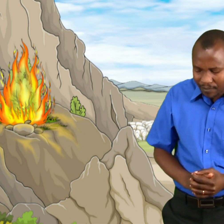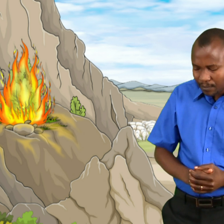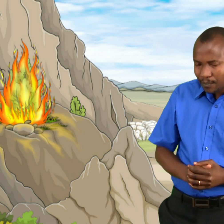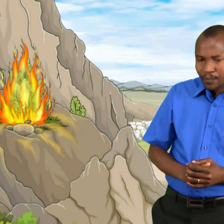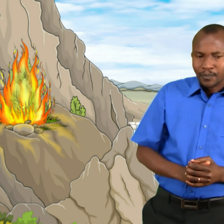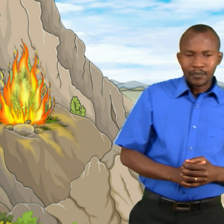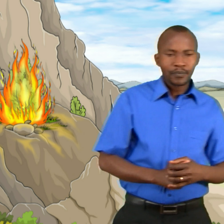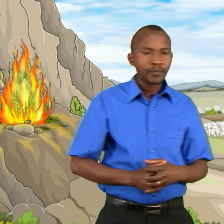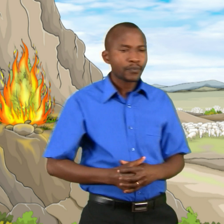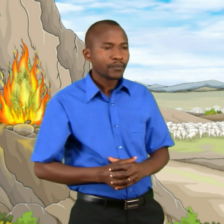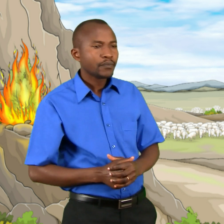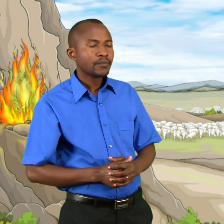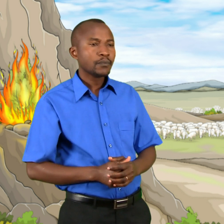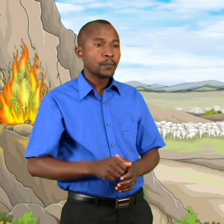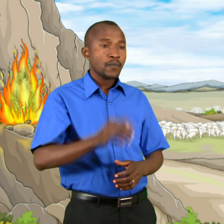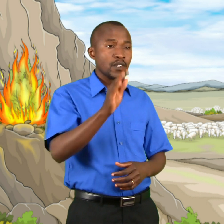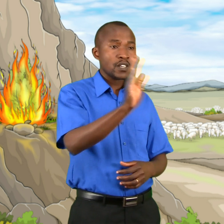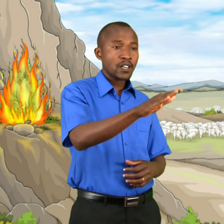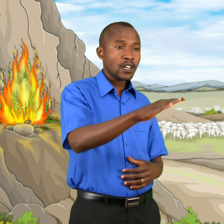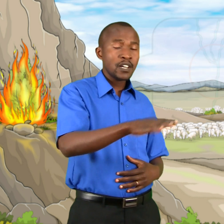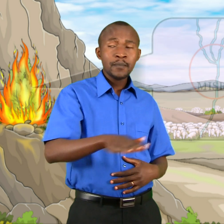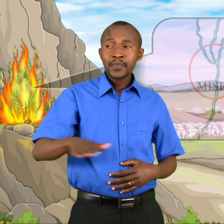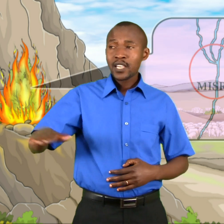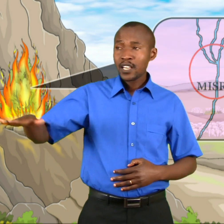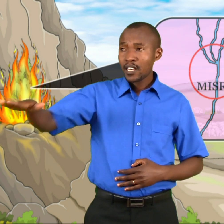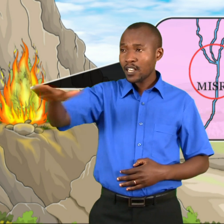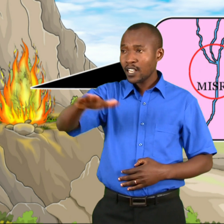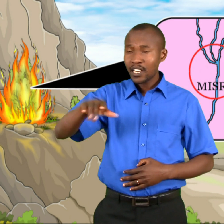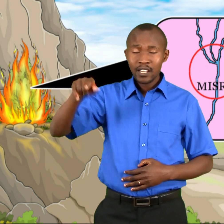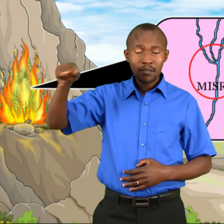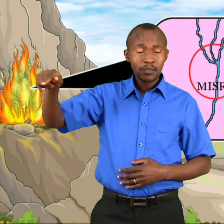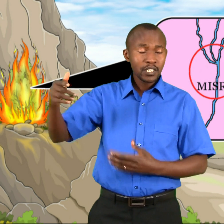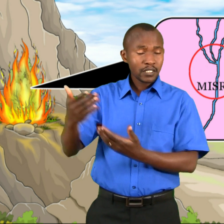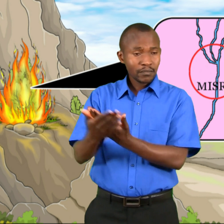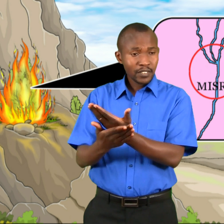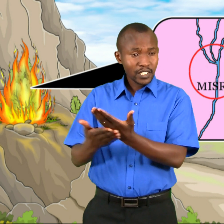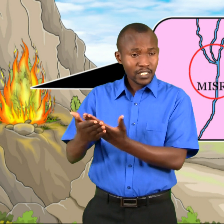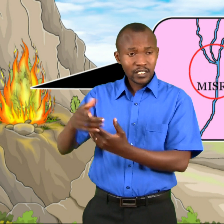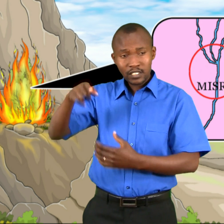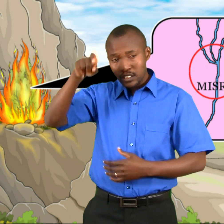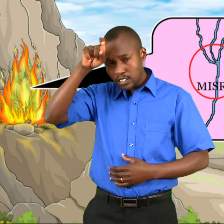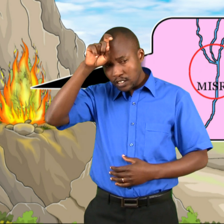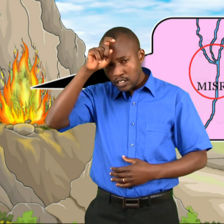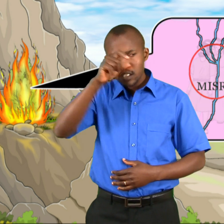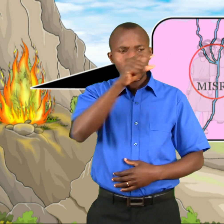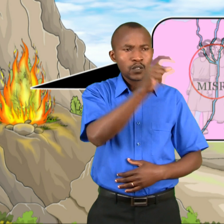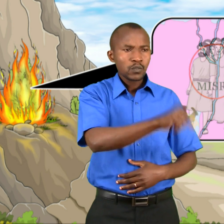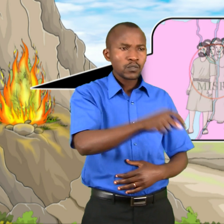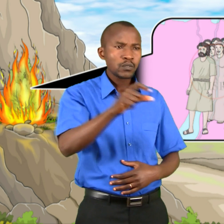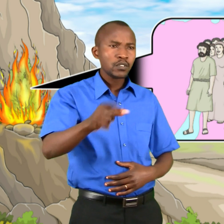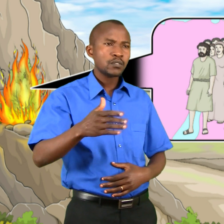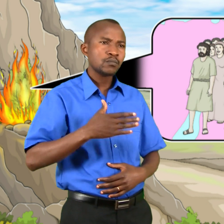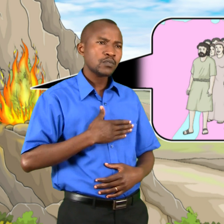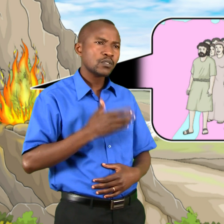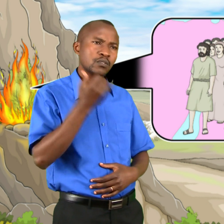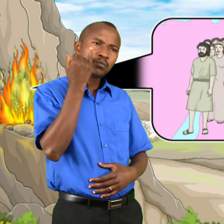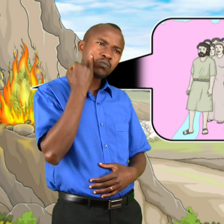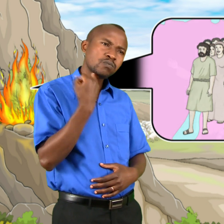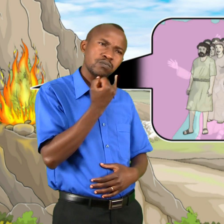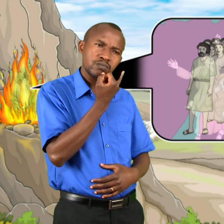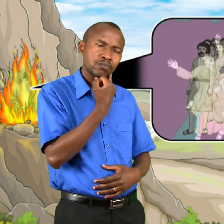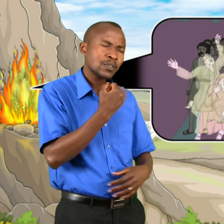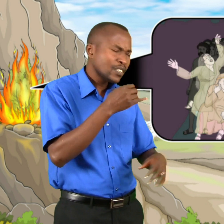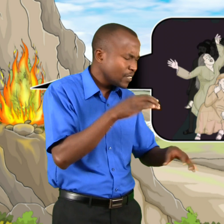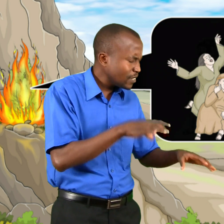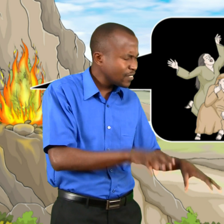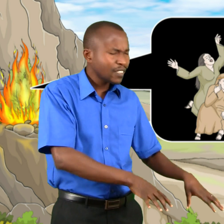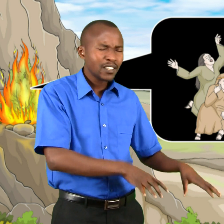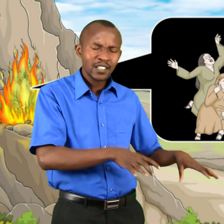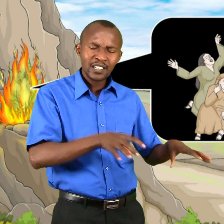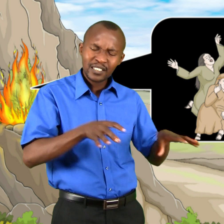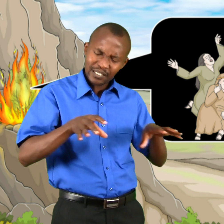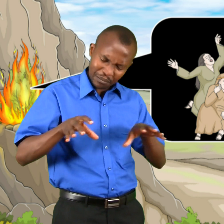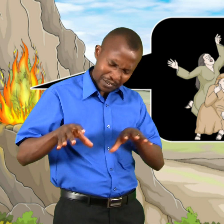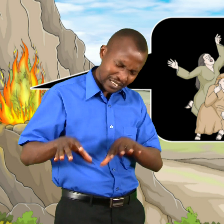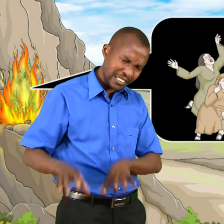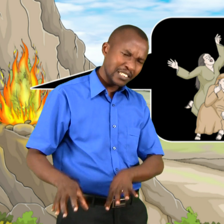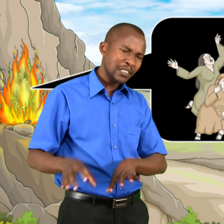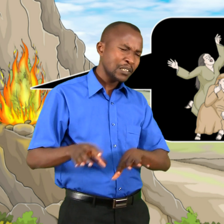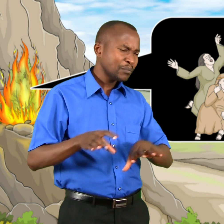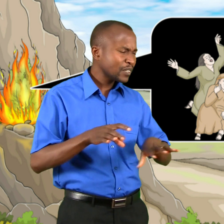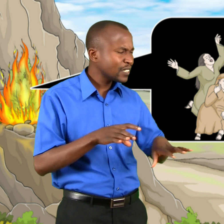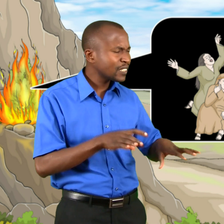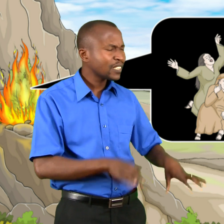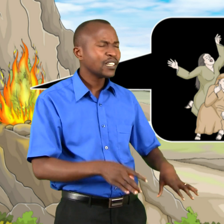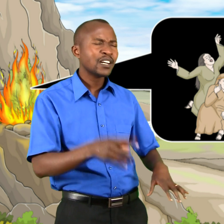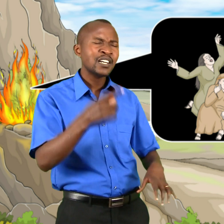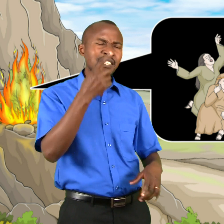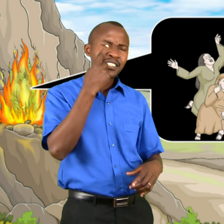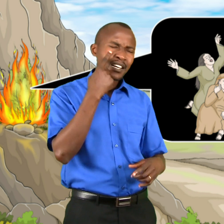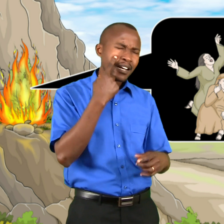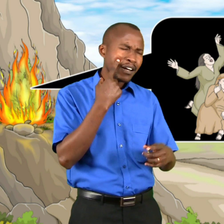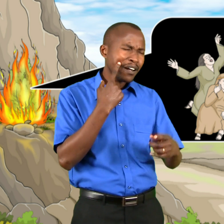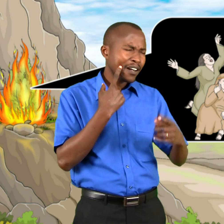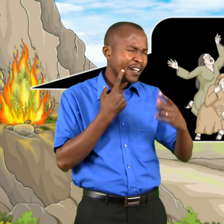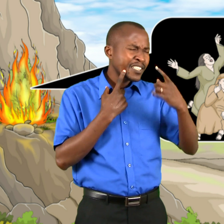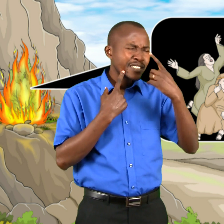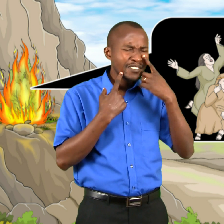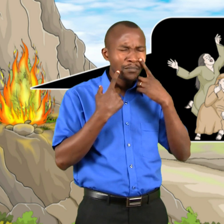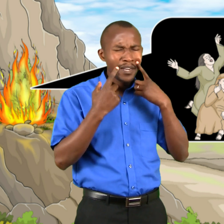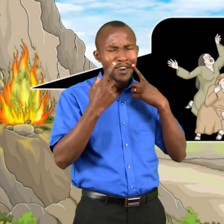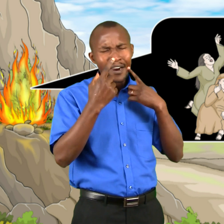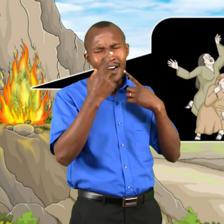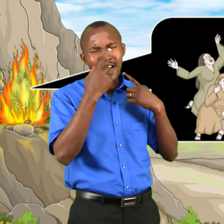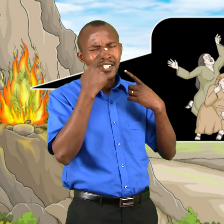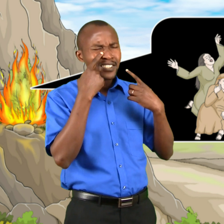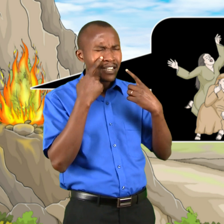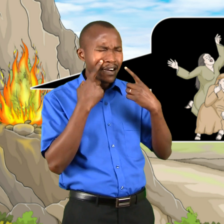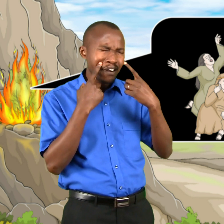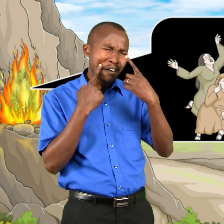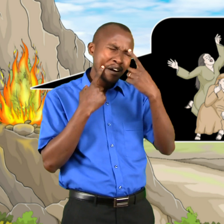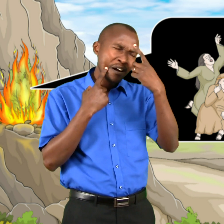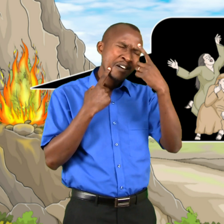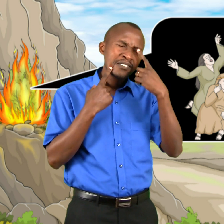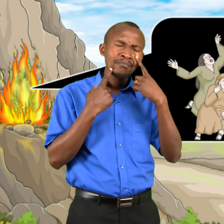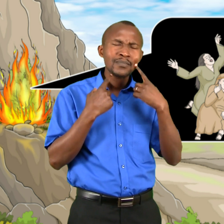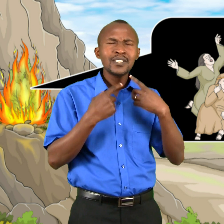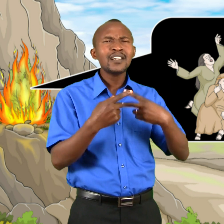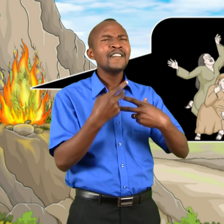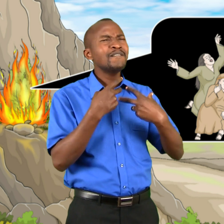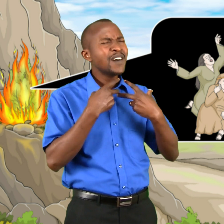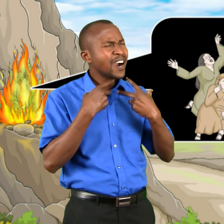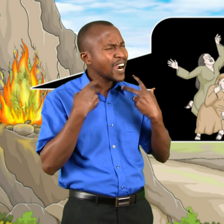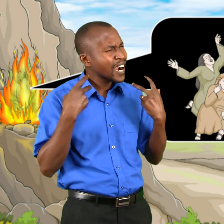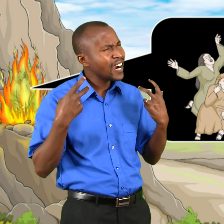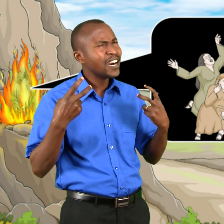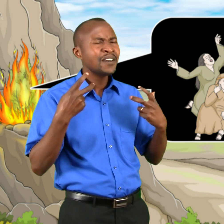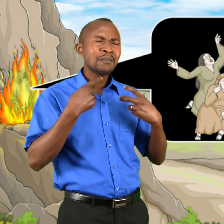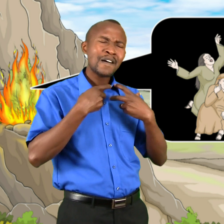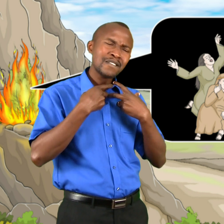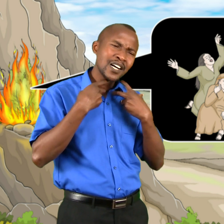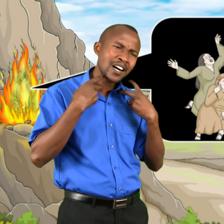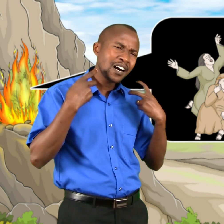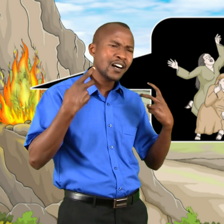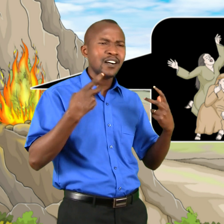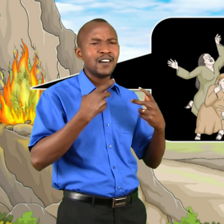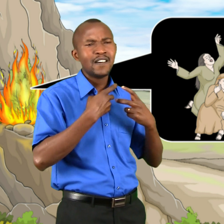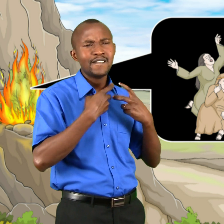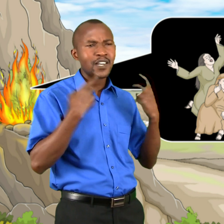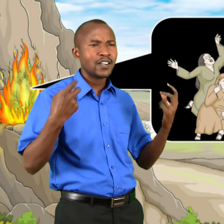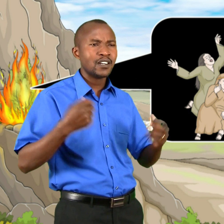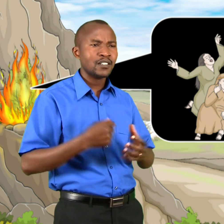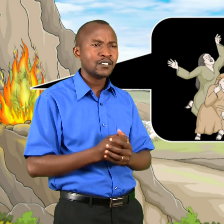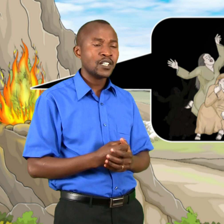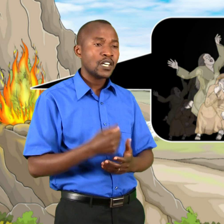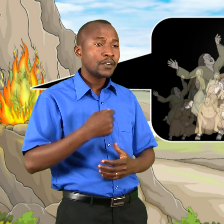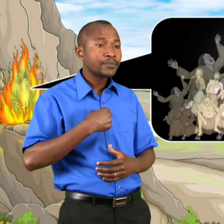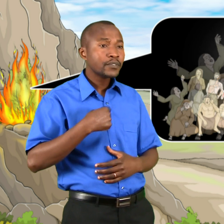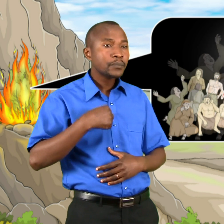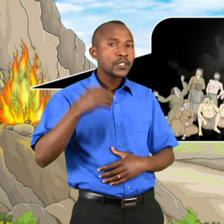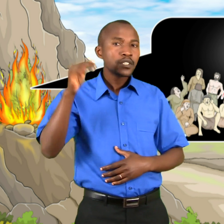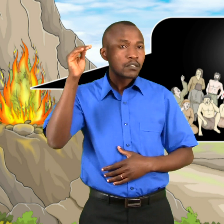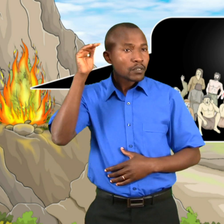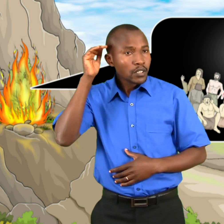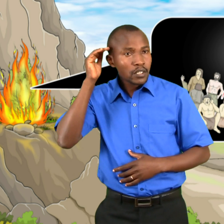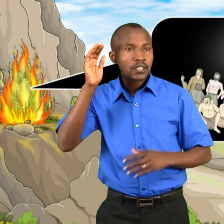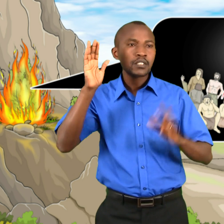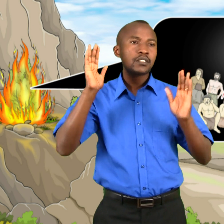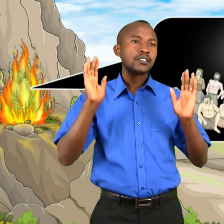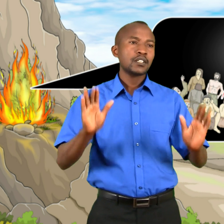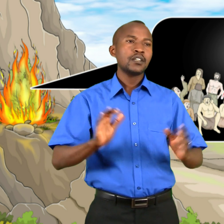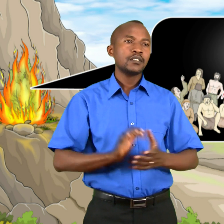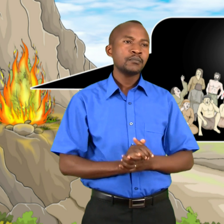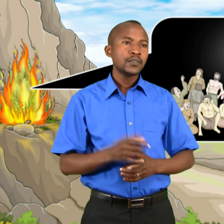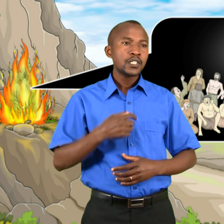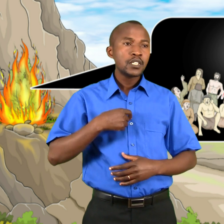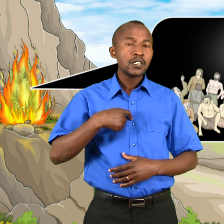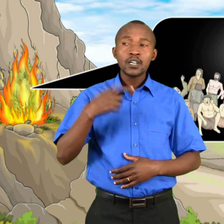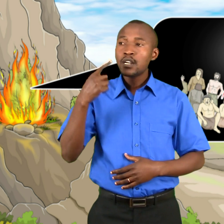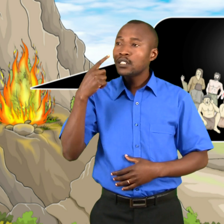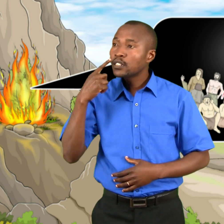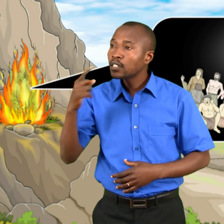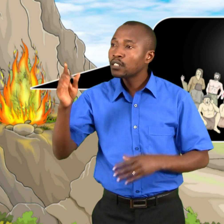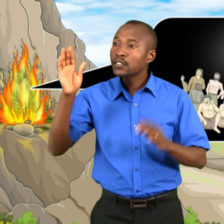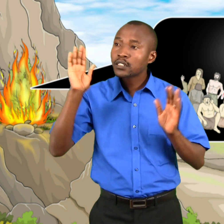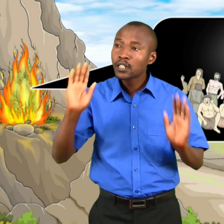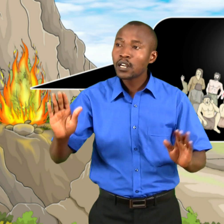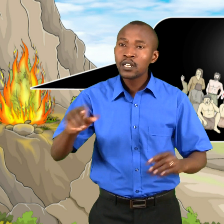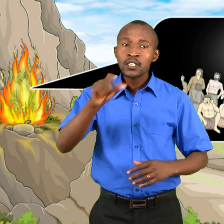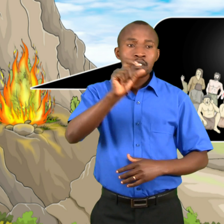The LORD said, “I have indeed seen the affliction of My people in Egypt.